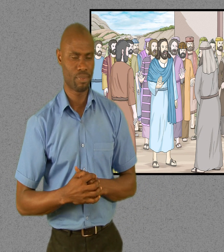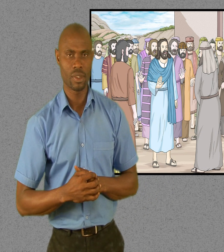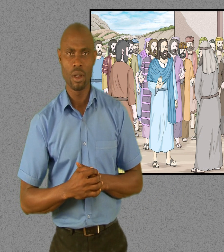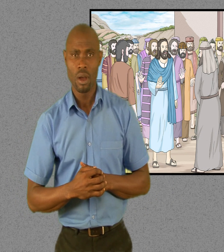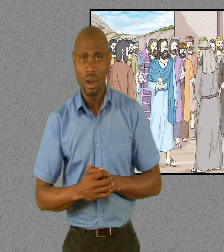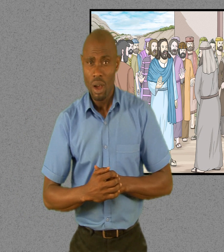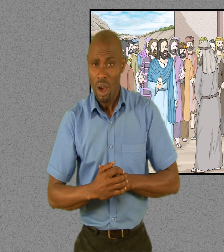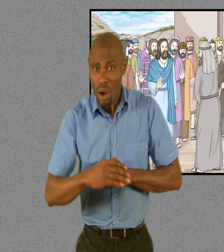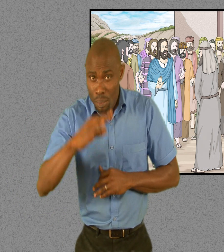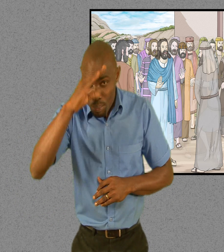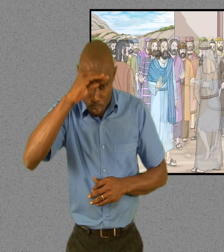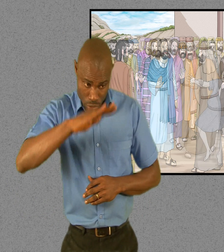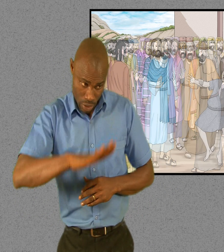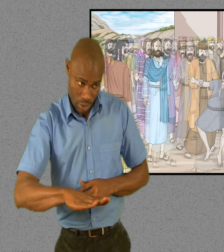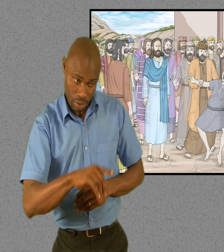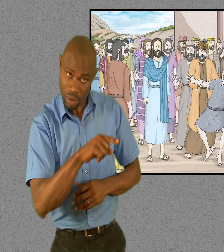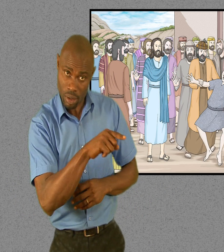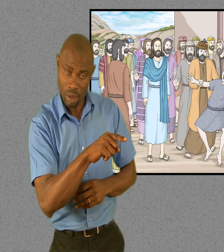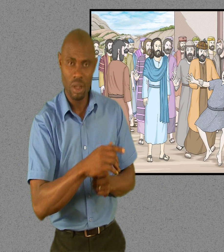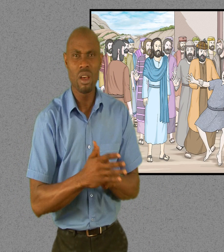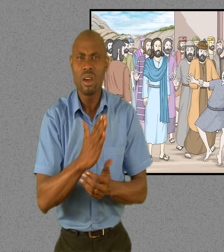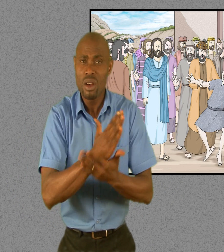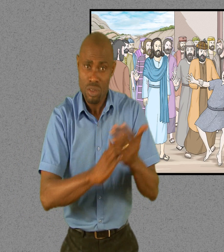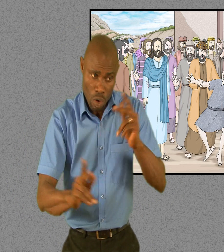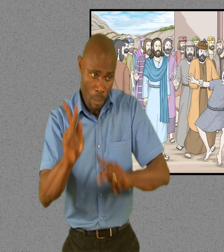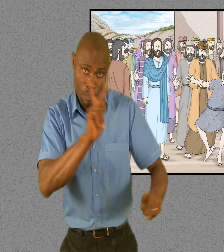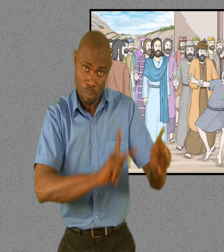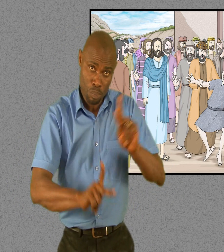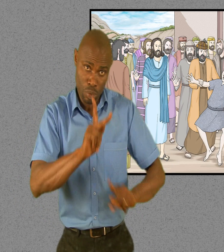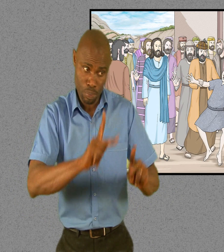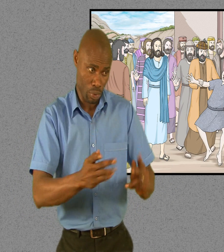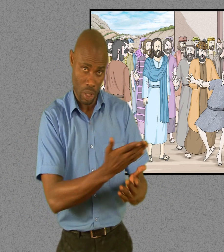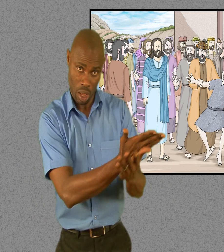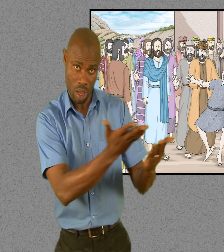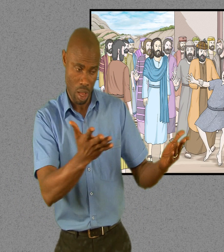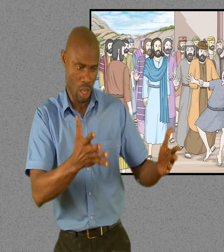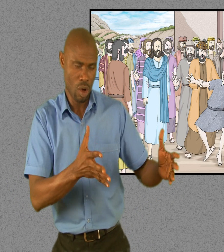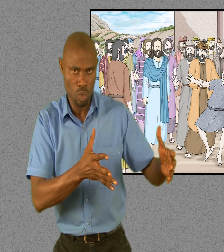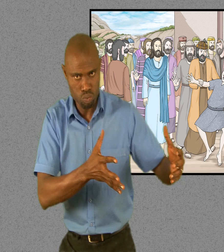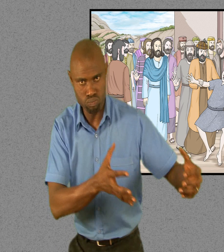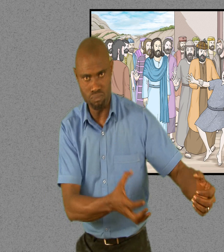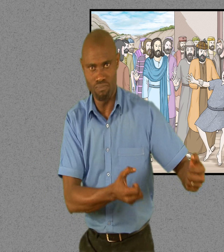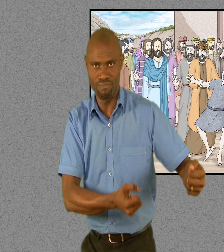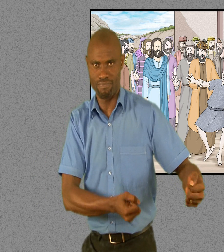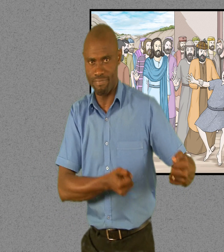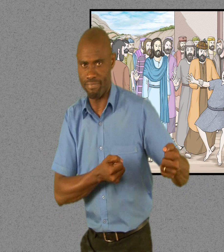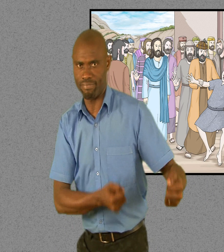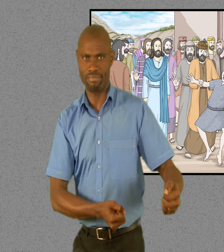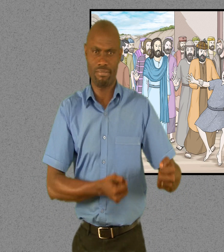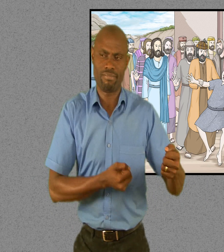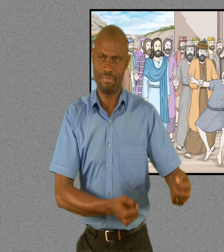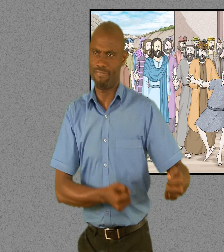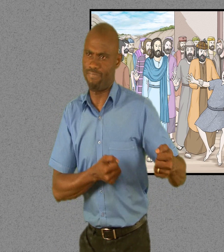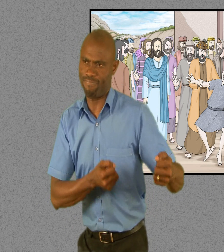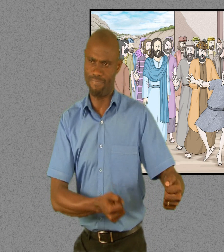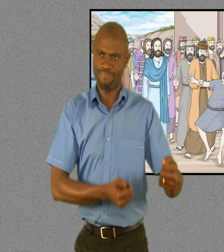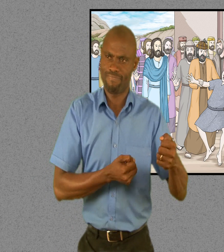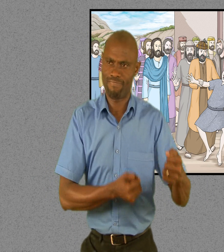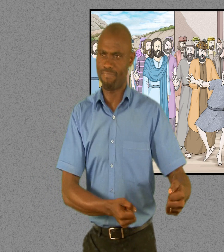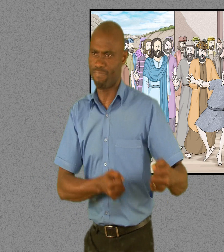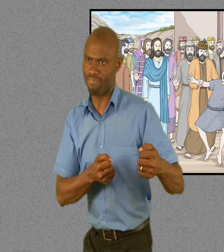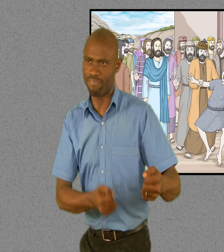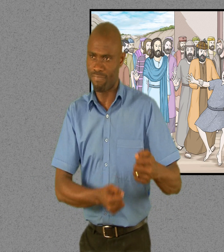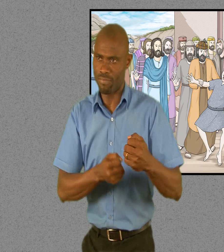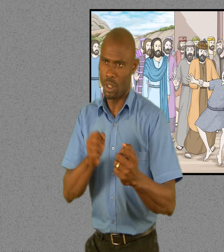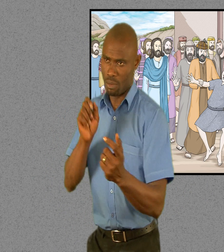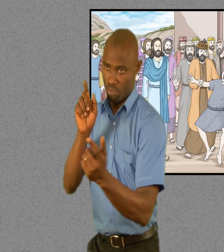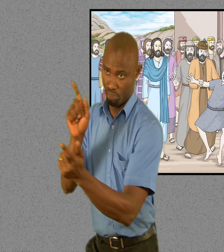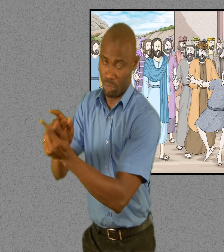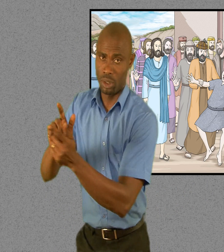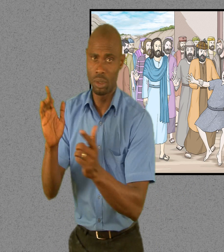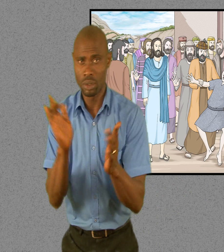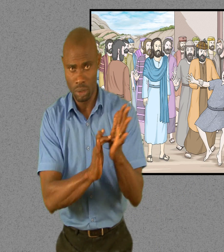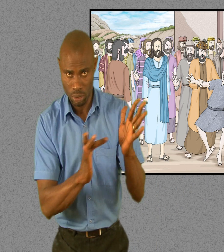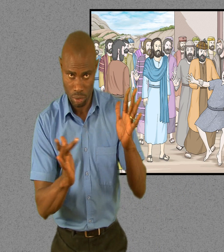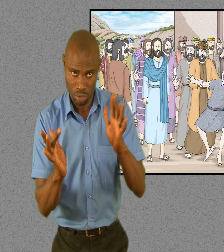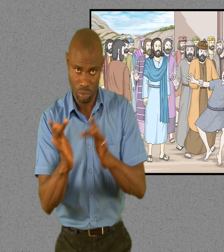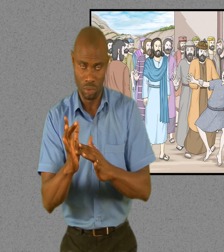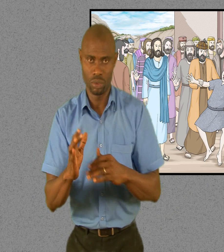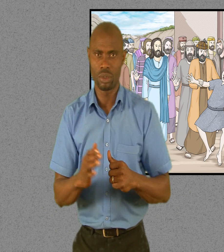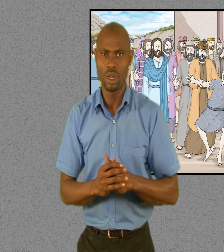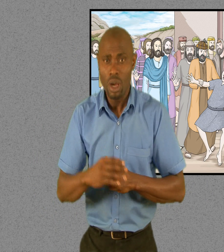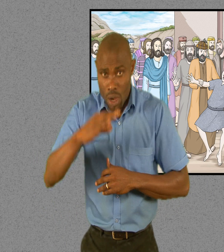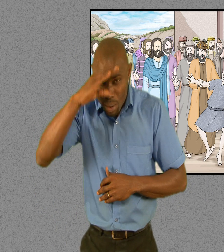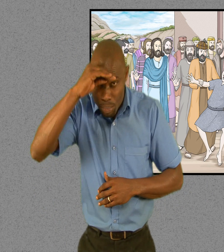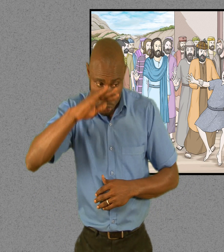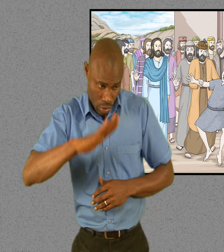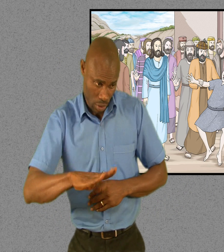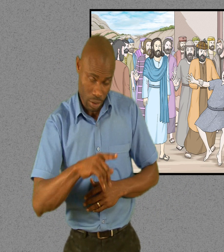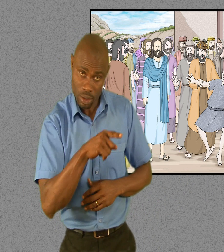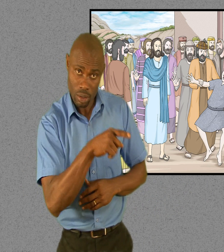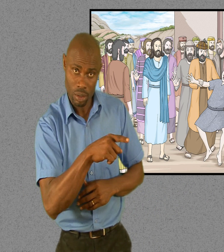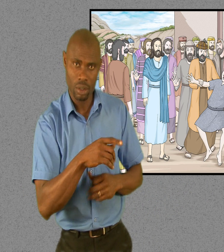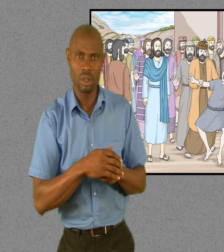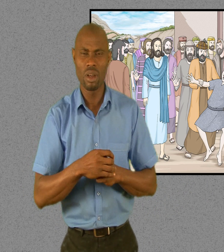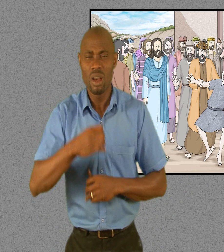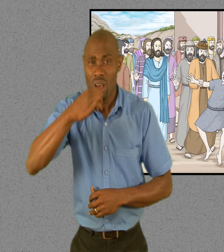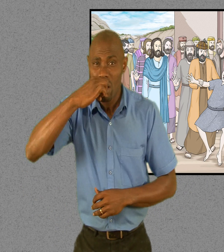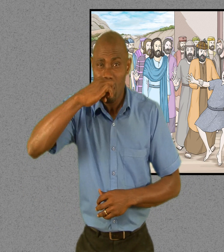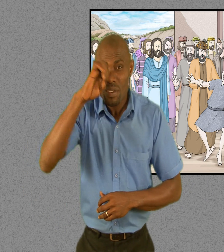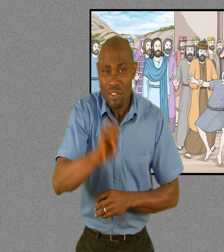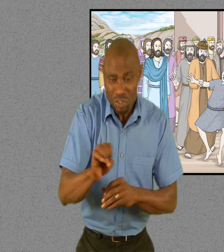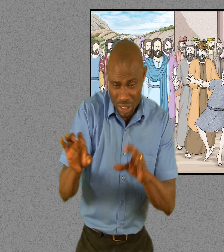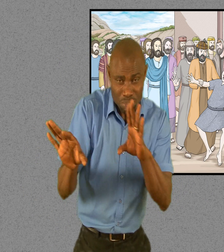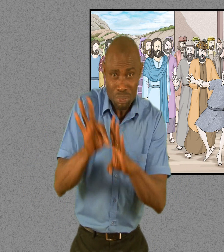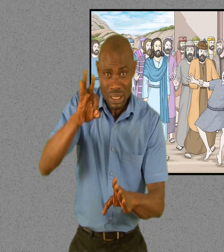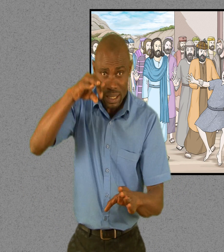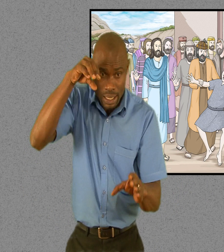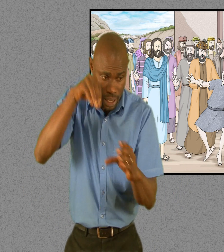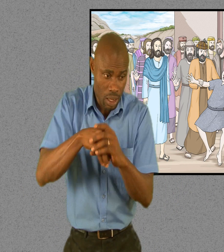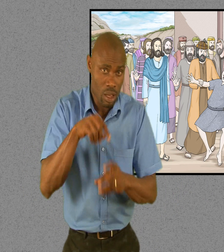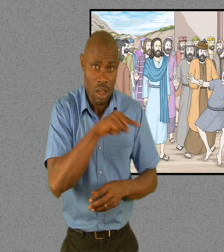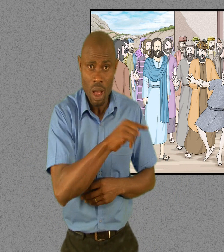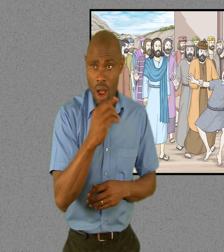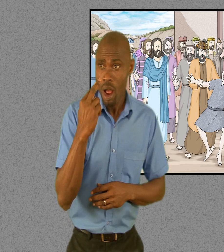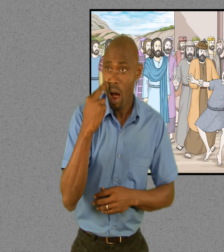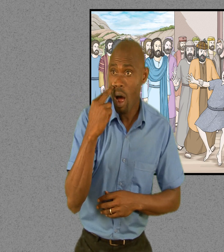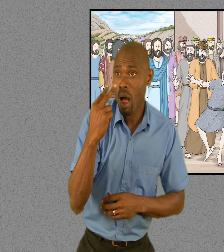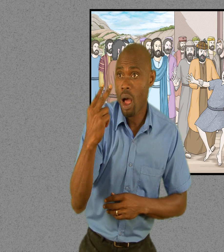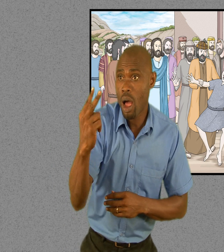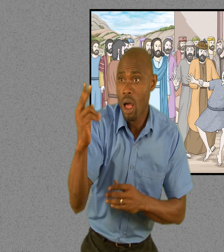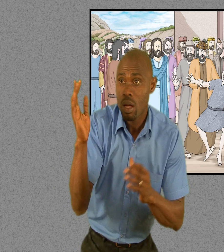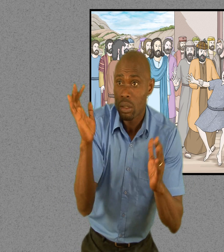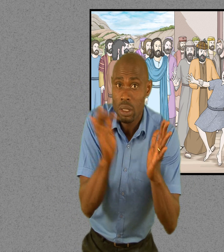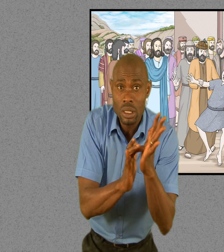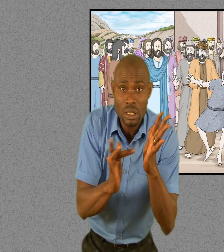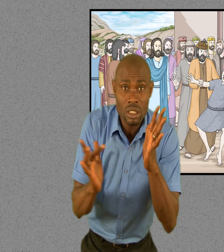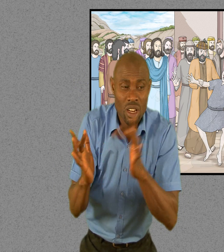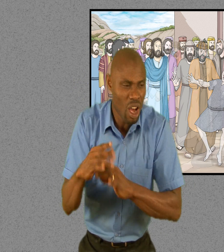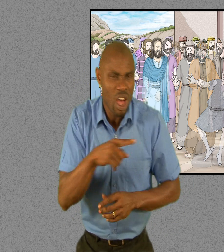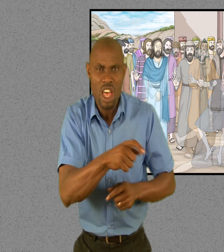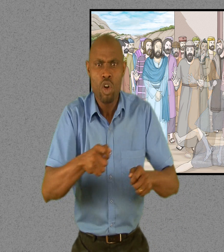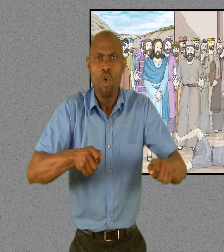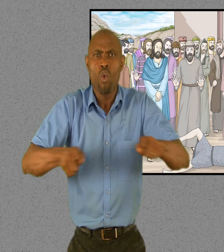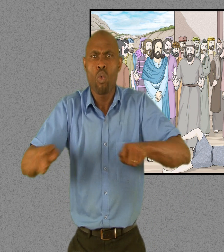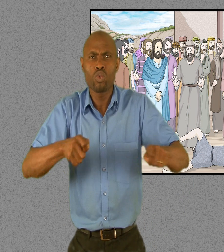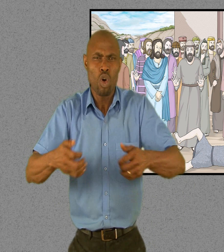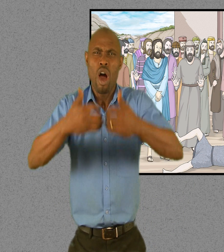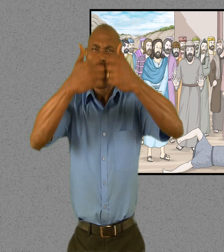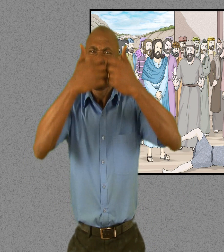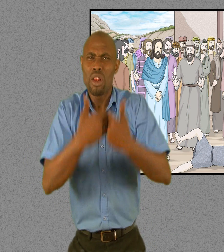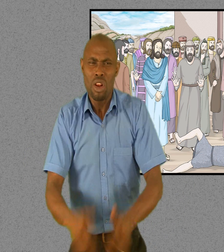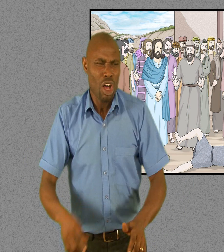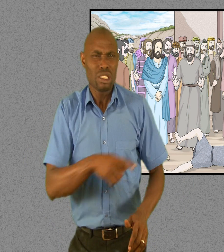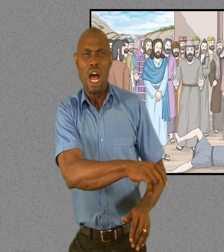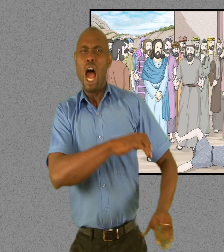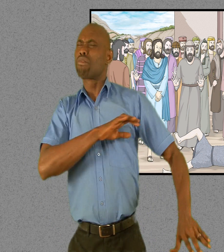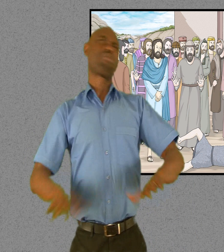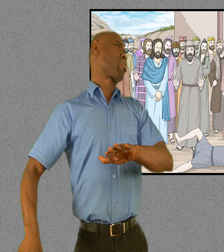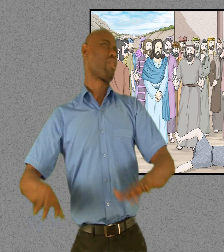So they brought him, and seeing Jesus, the spirit immediately threw the boy into a convulsion.